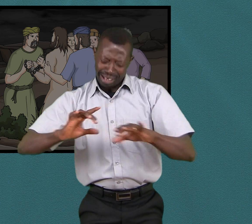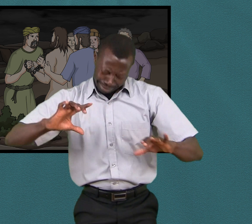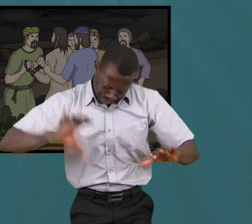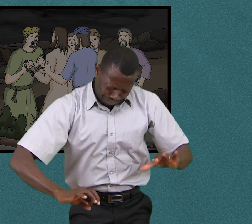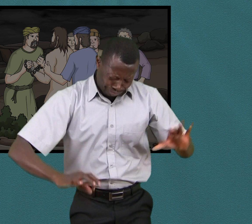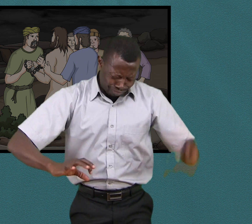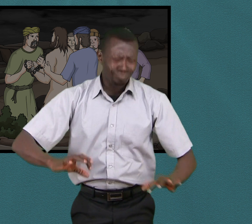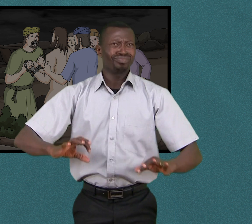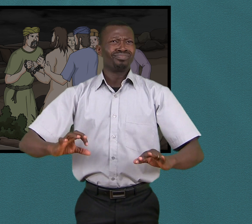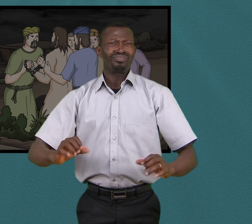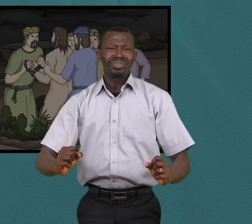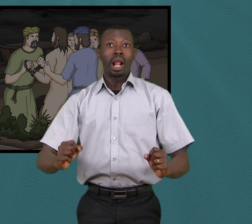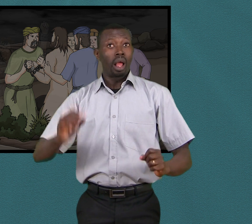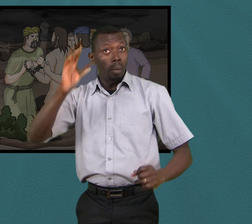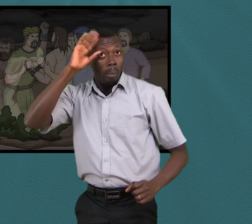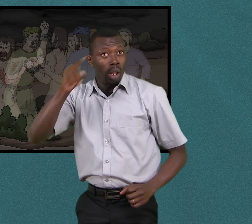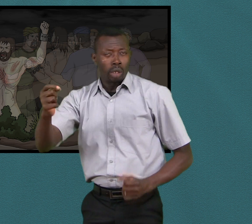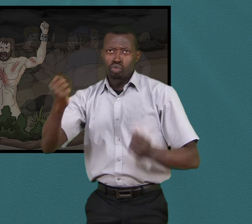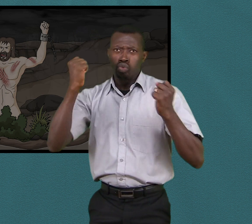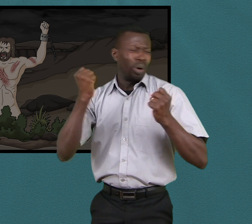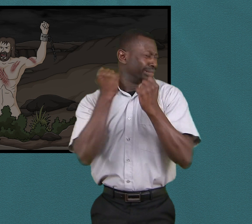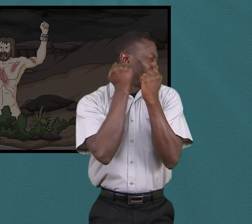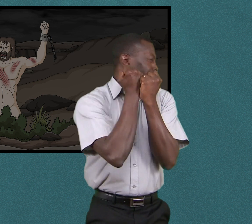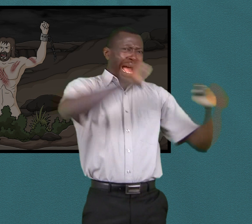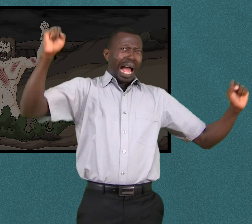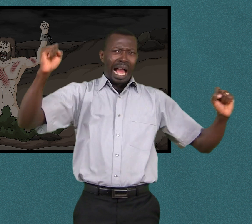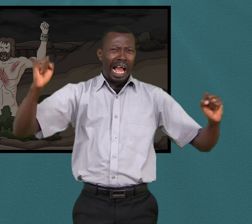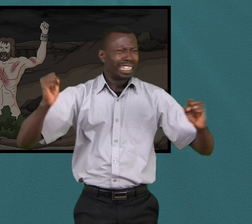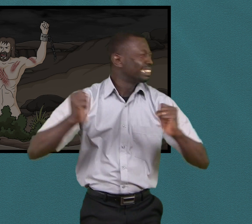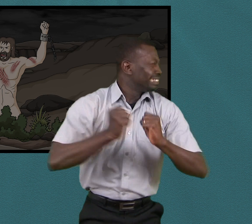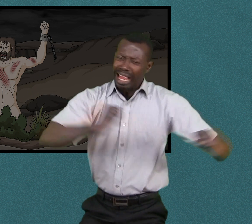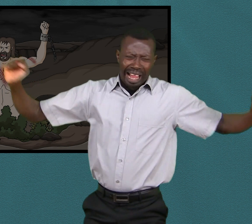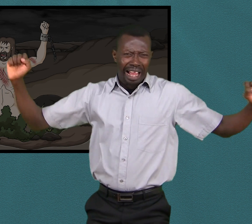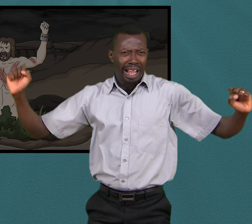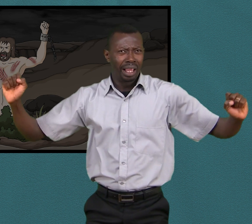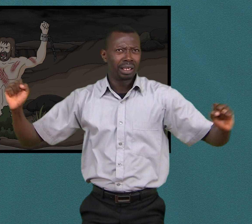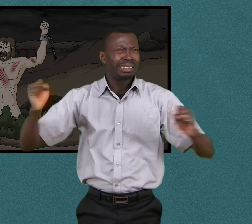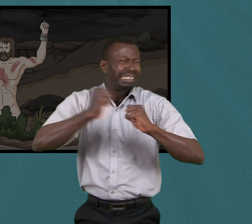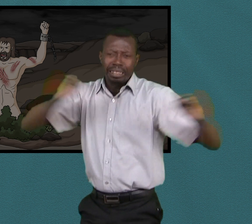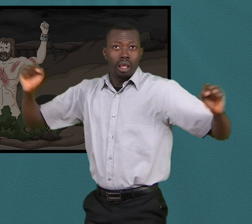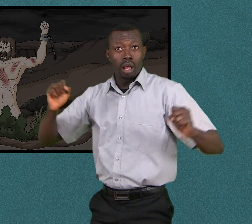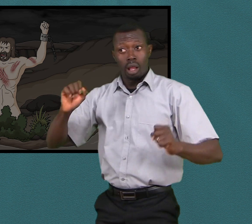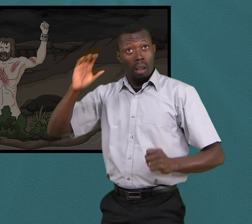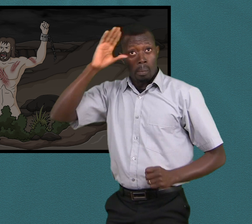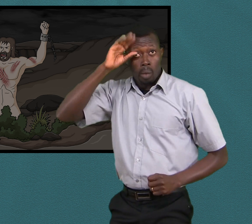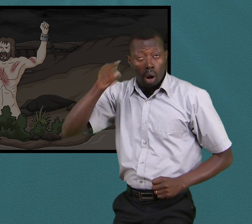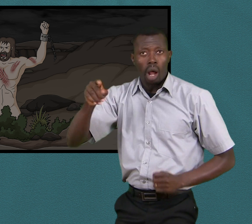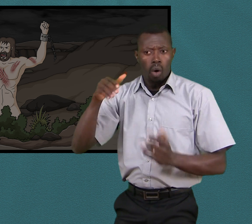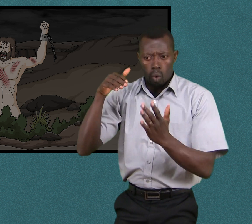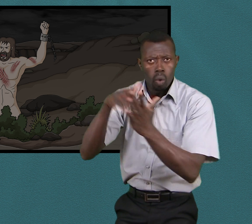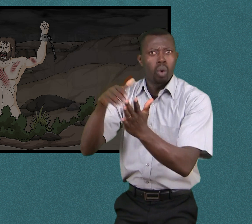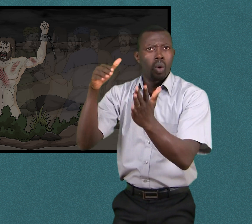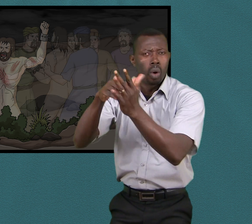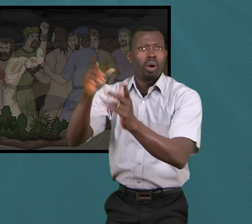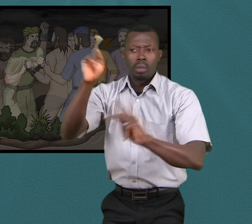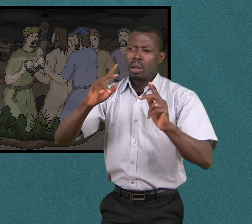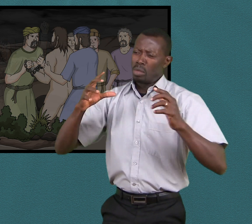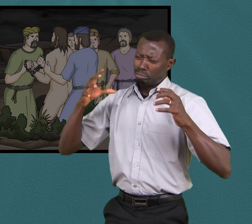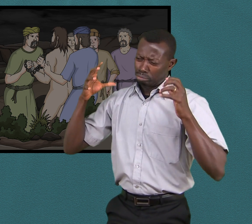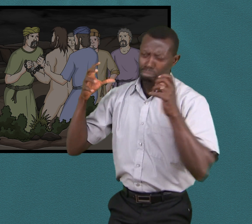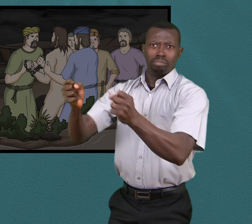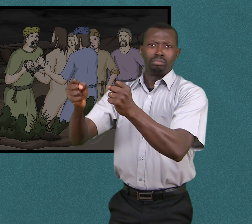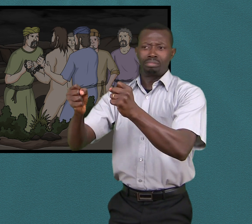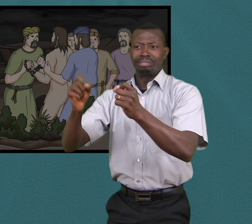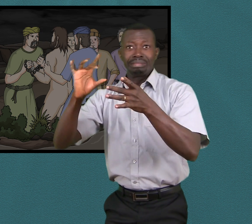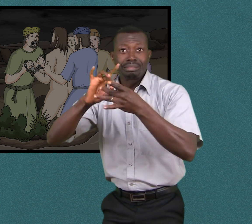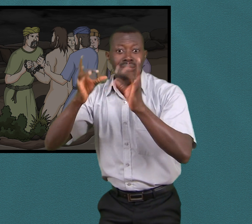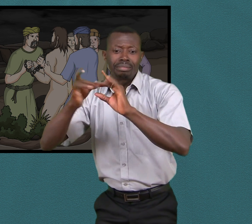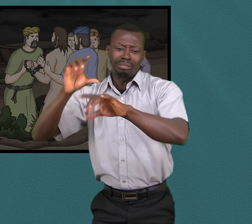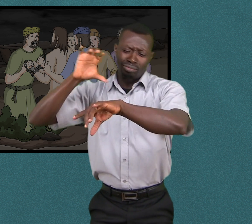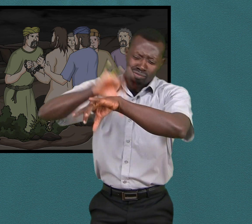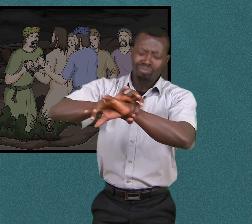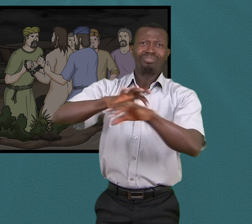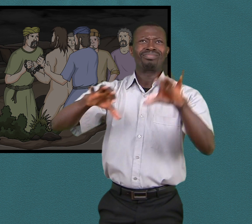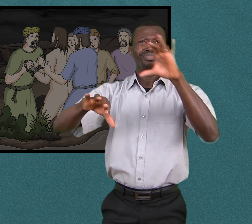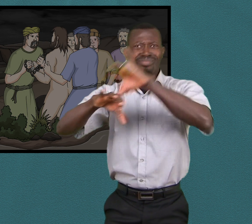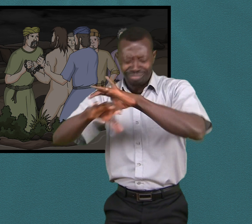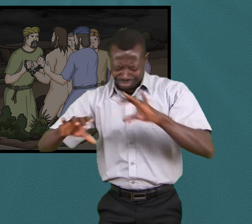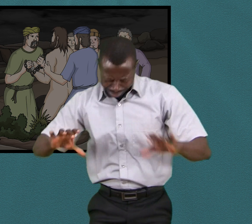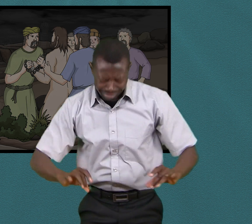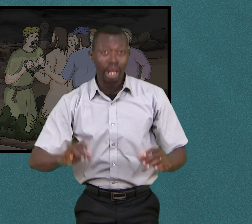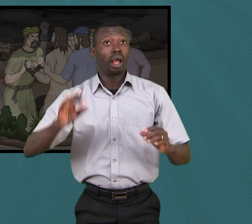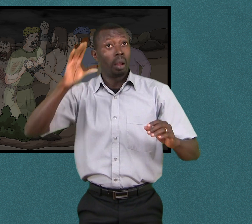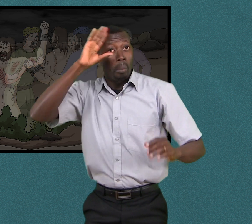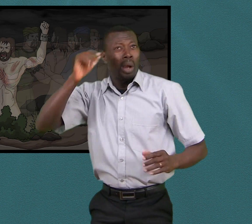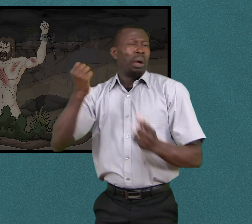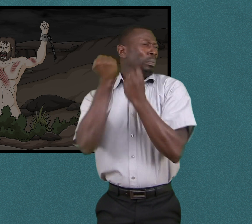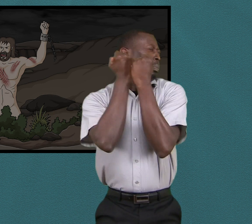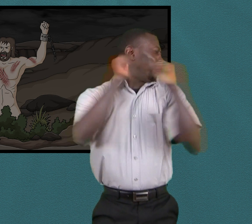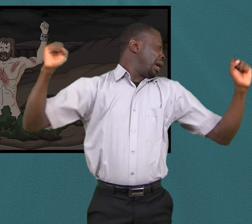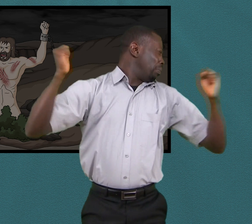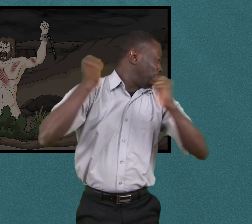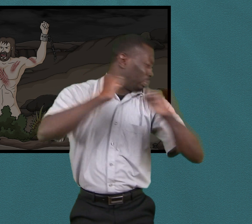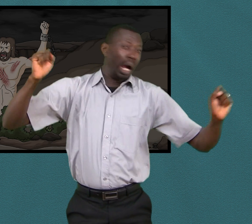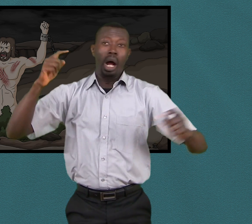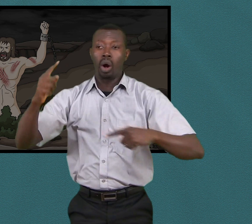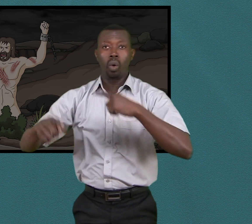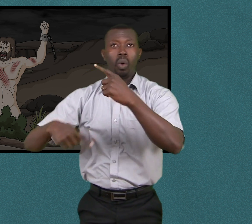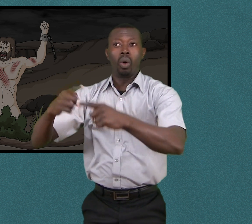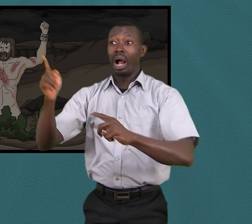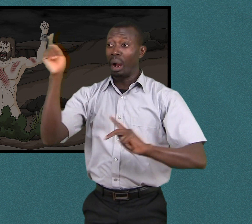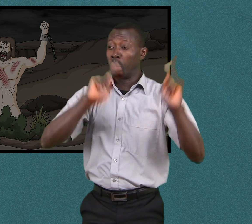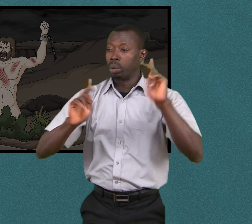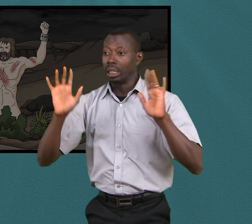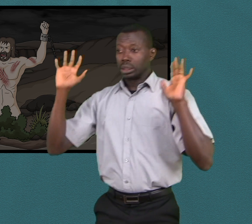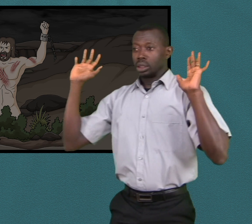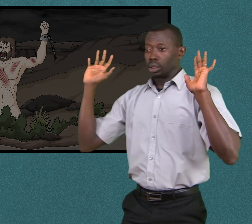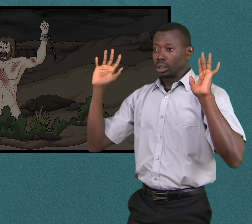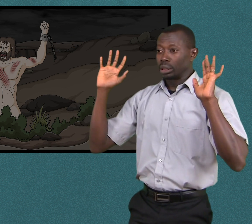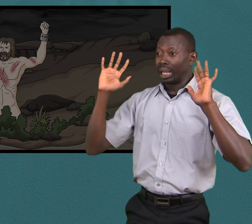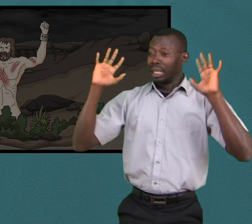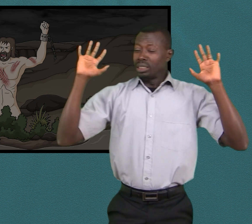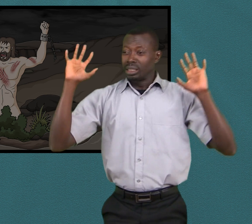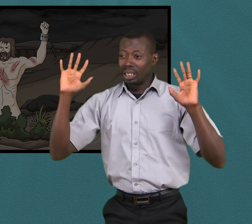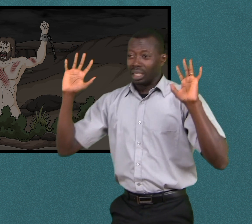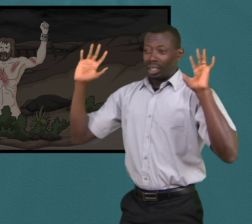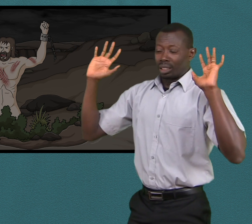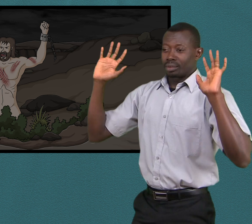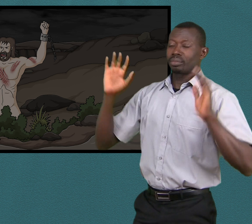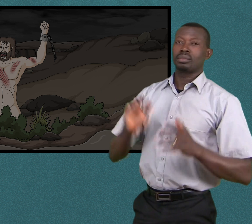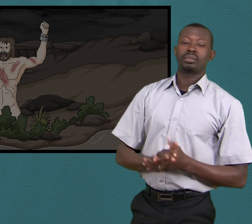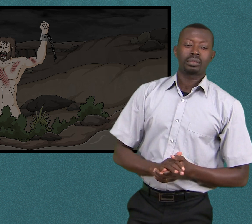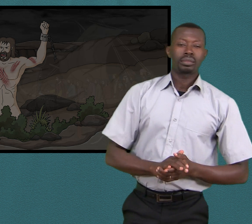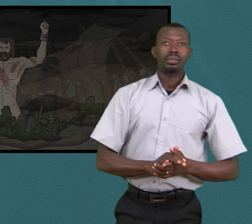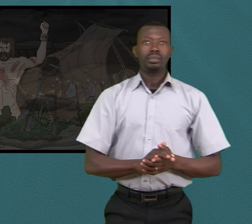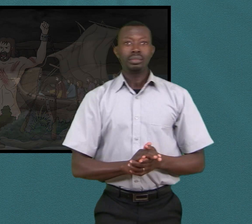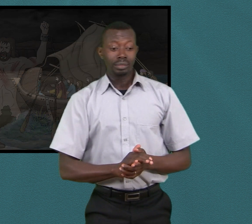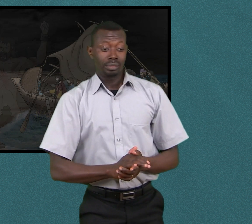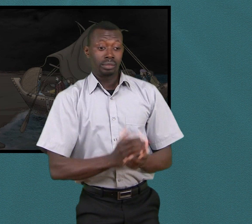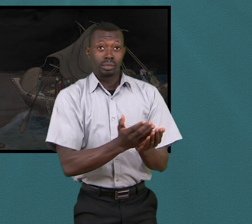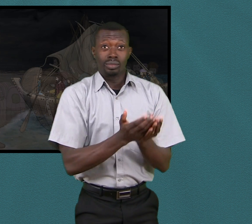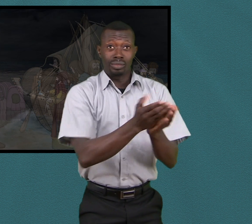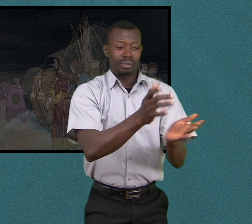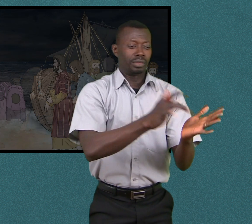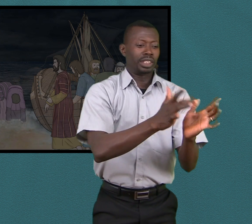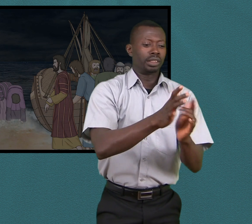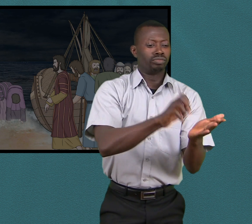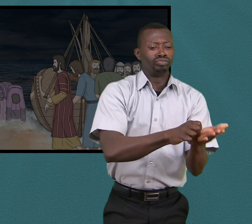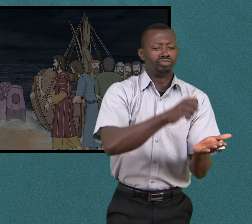Night and day in the tombs and in the mountains he kept crying out and cutting himself with stones.